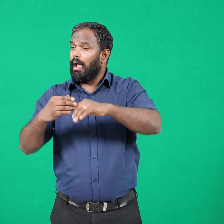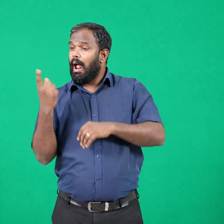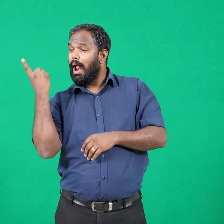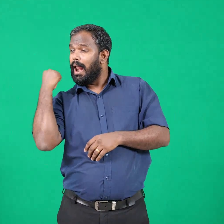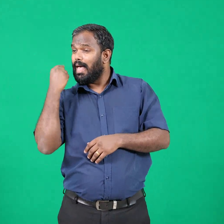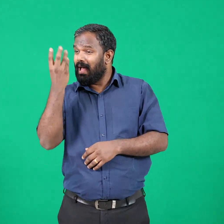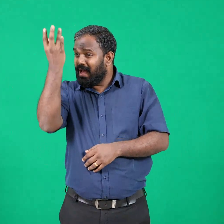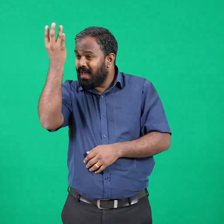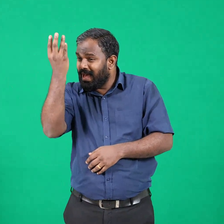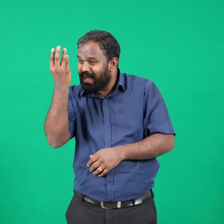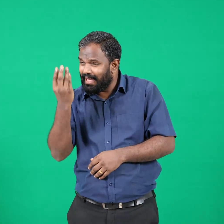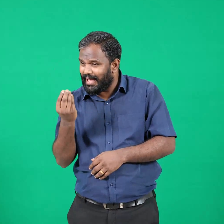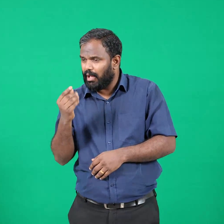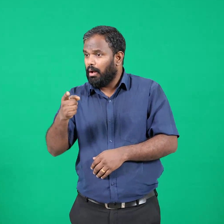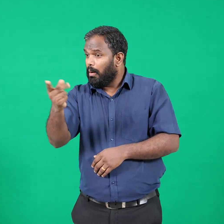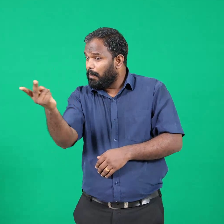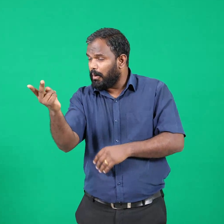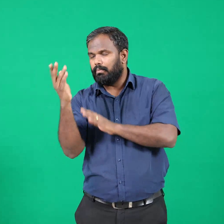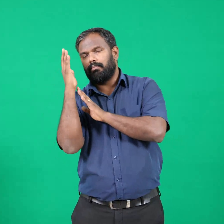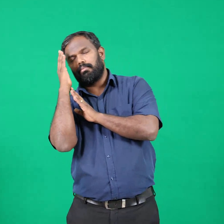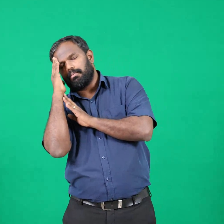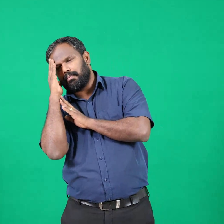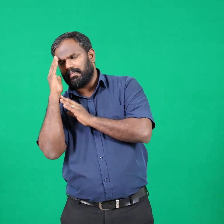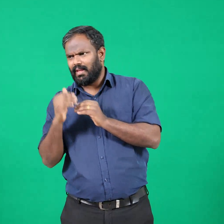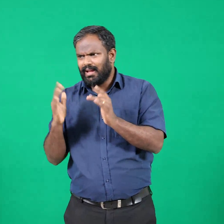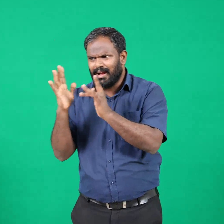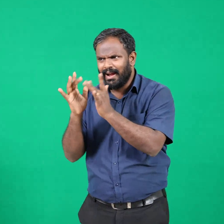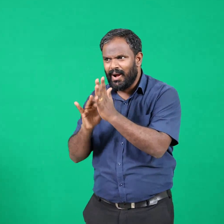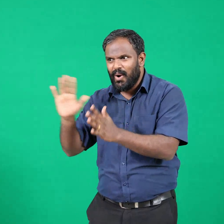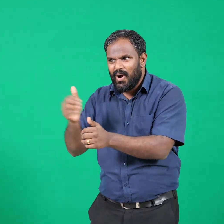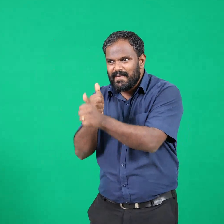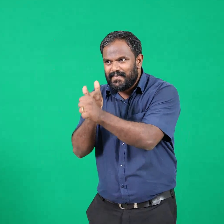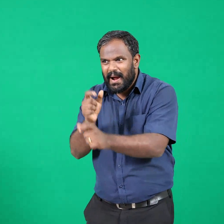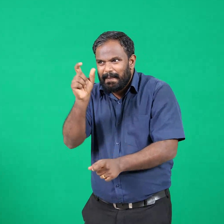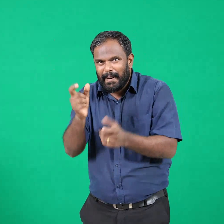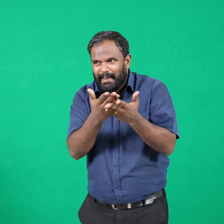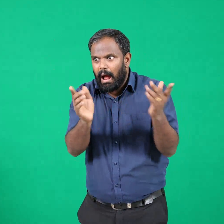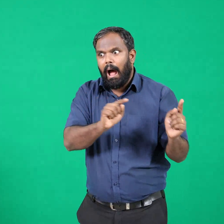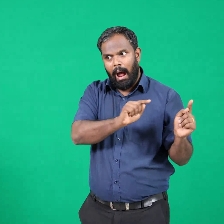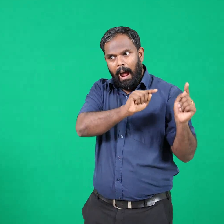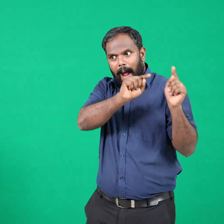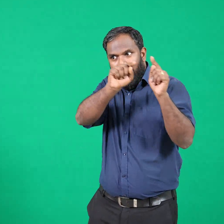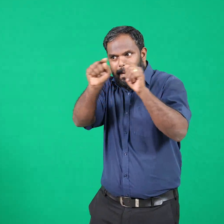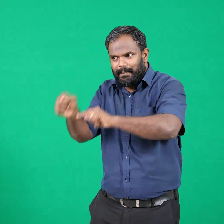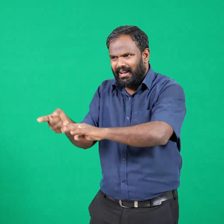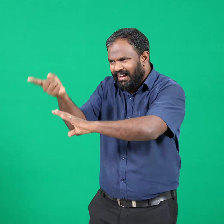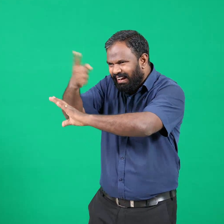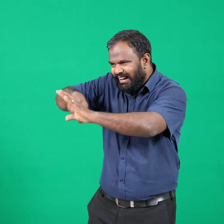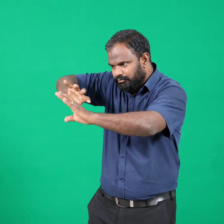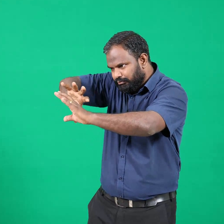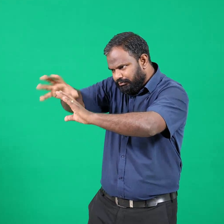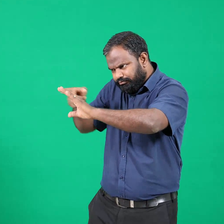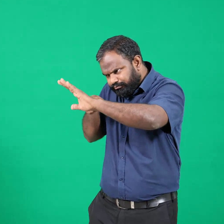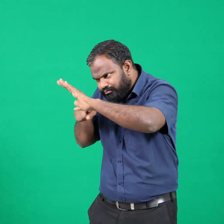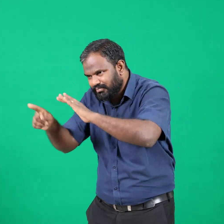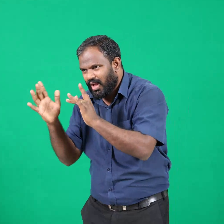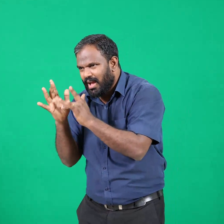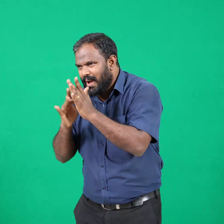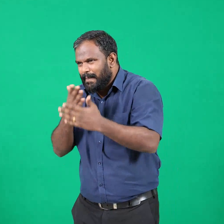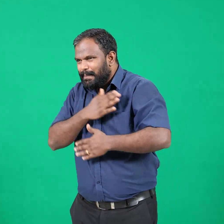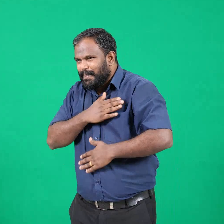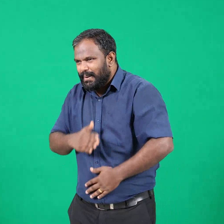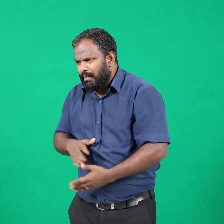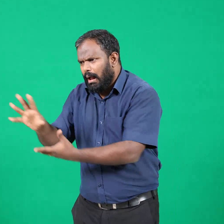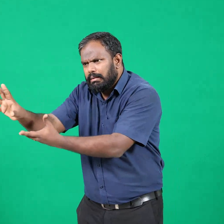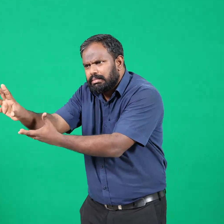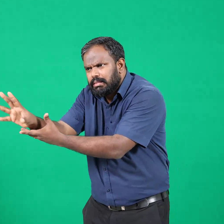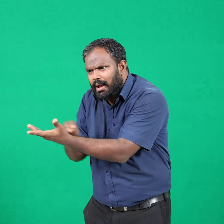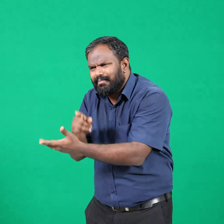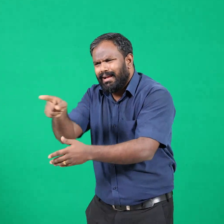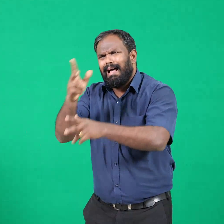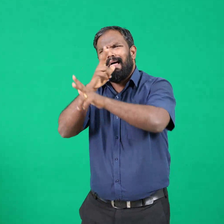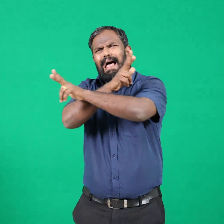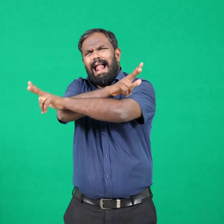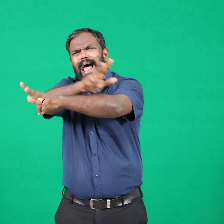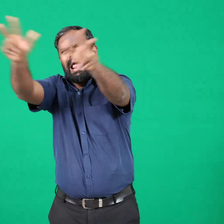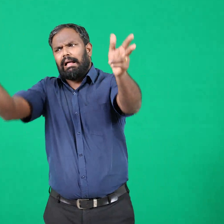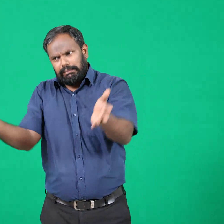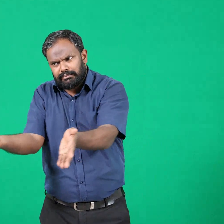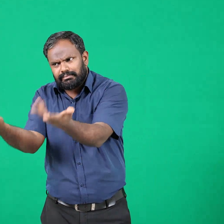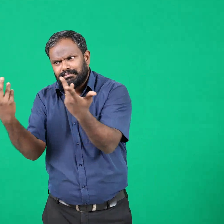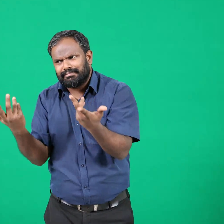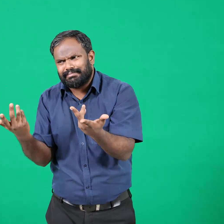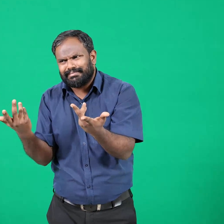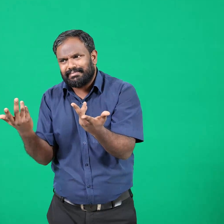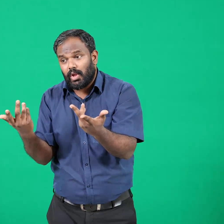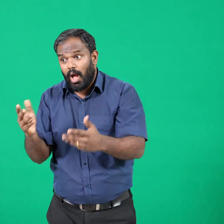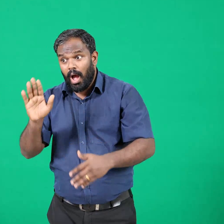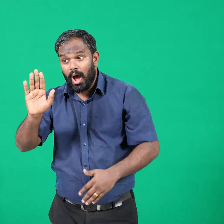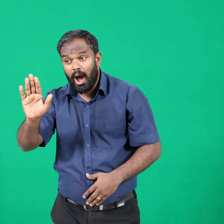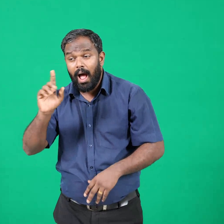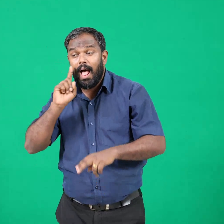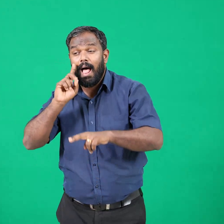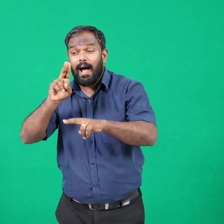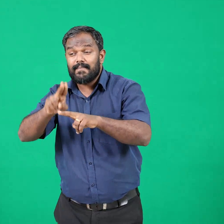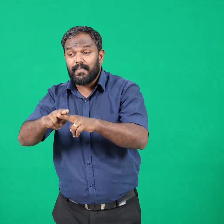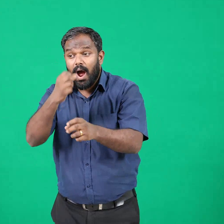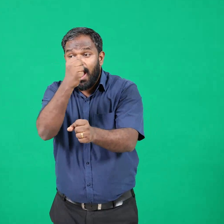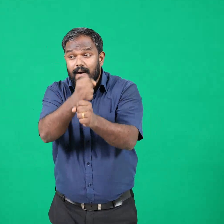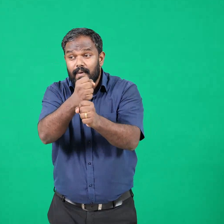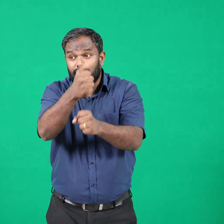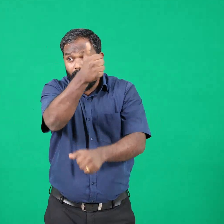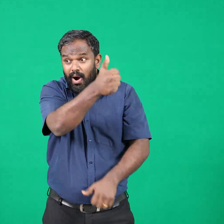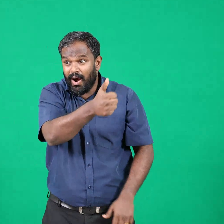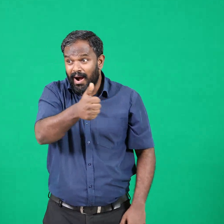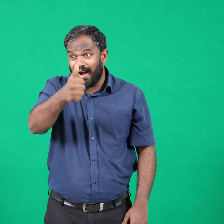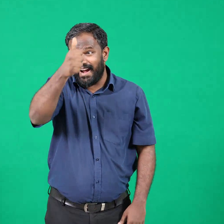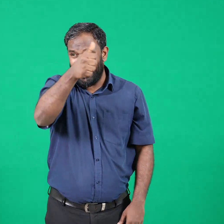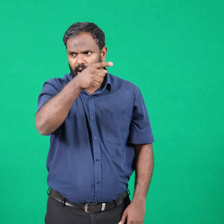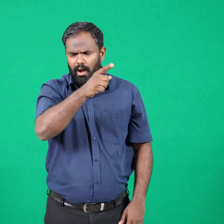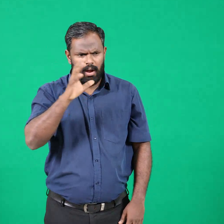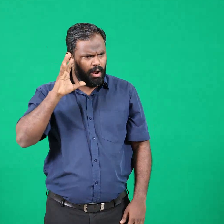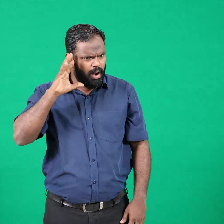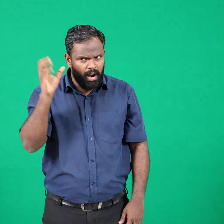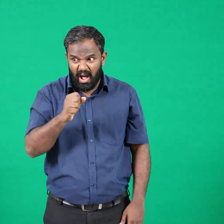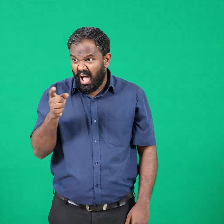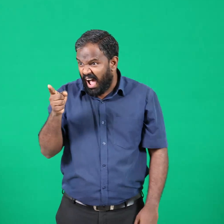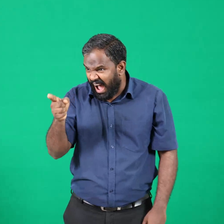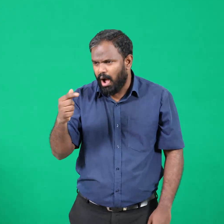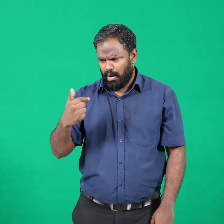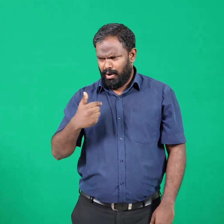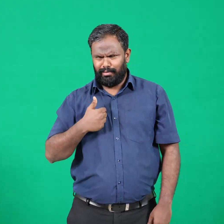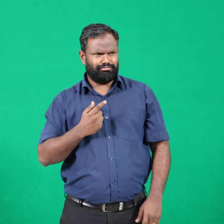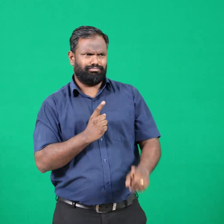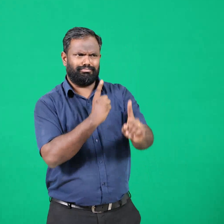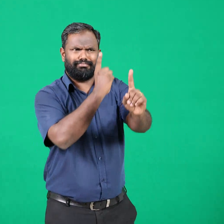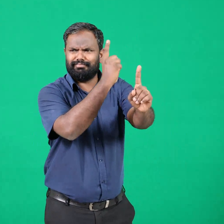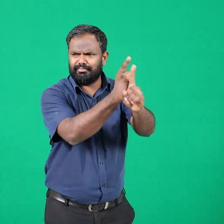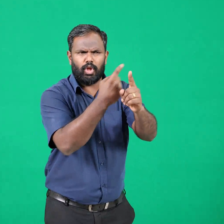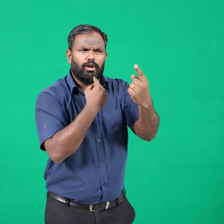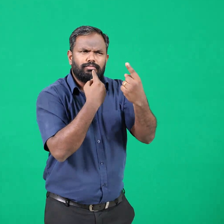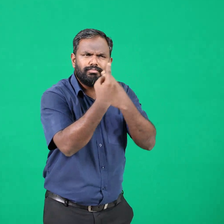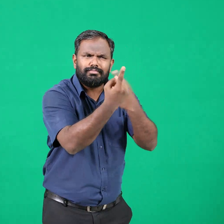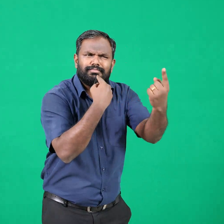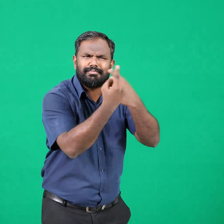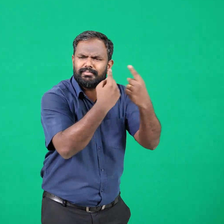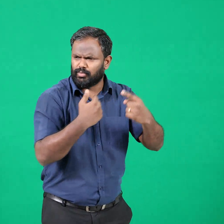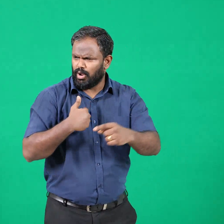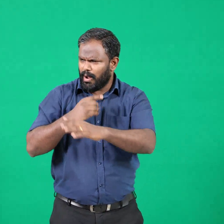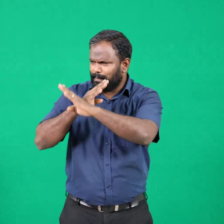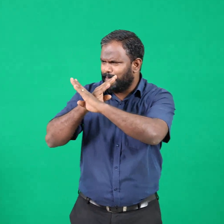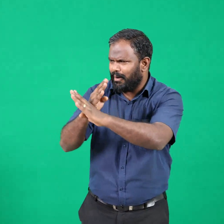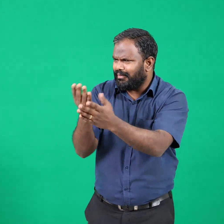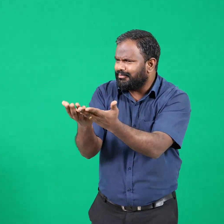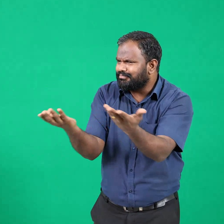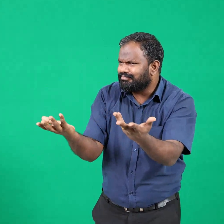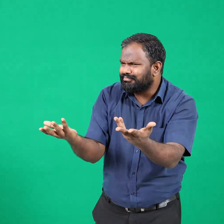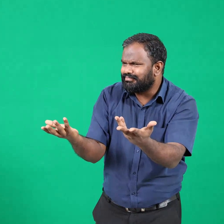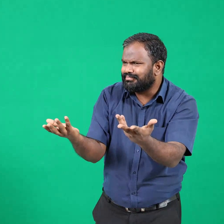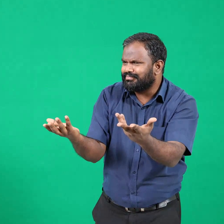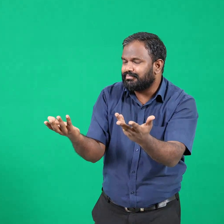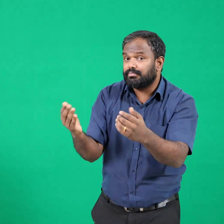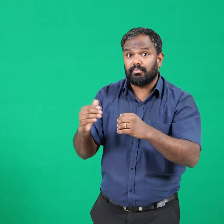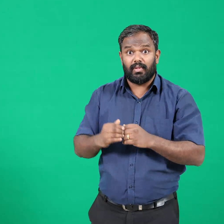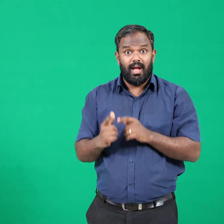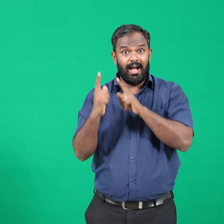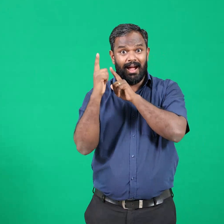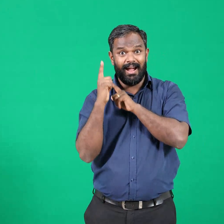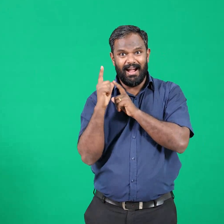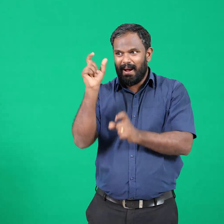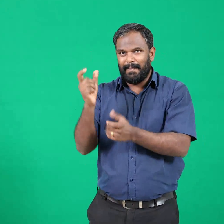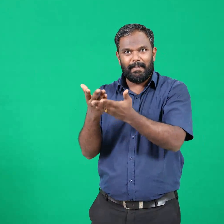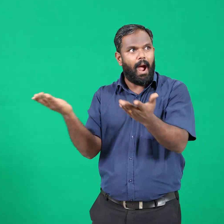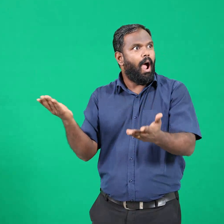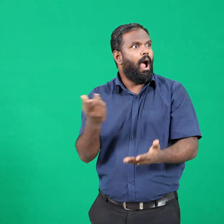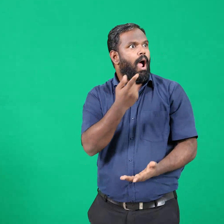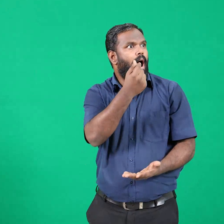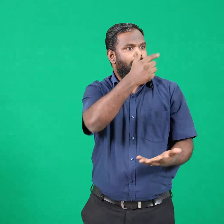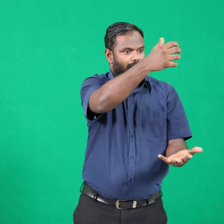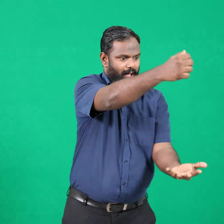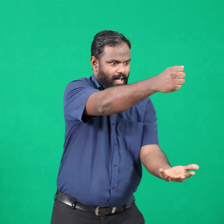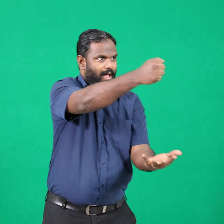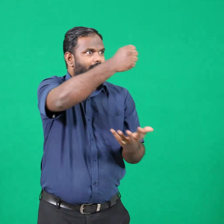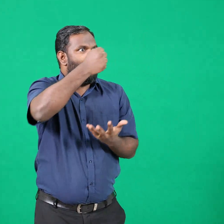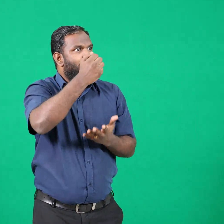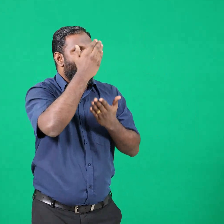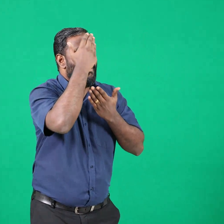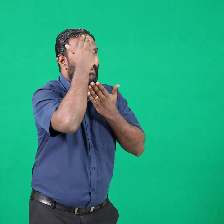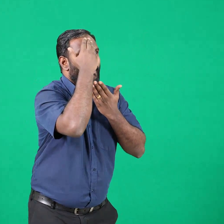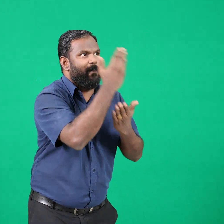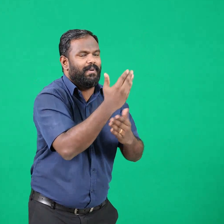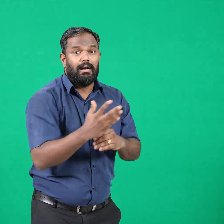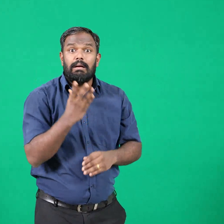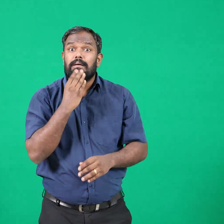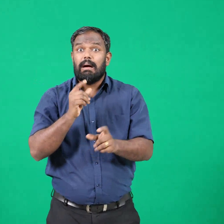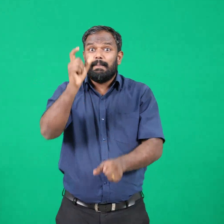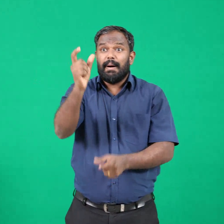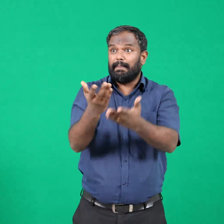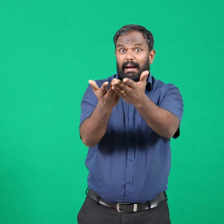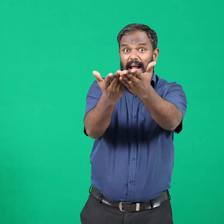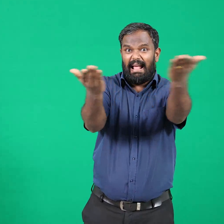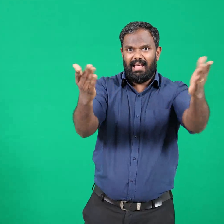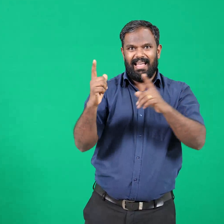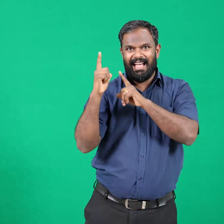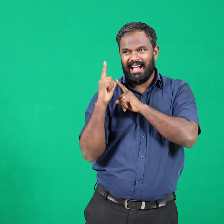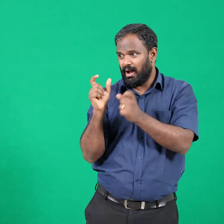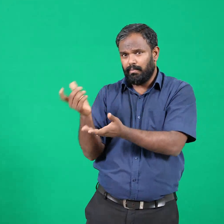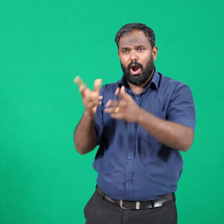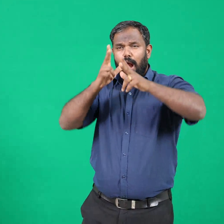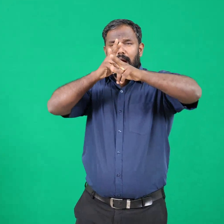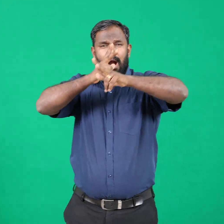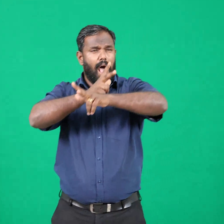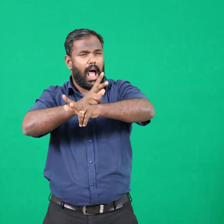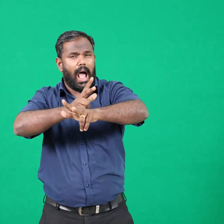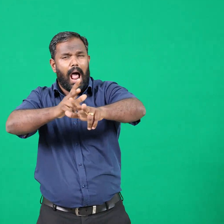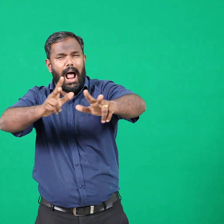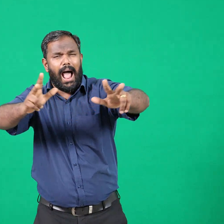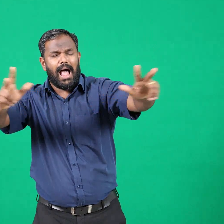If this report reaches the governor, we will satisfy him and keep you out of trouble." So the guards took the money and did as they were instructed.